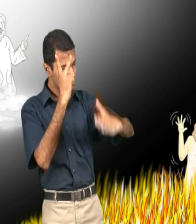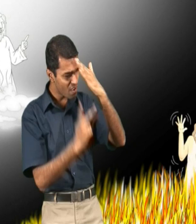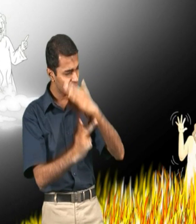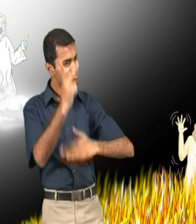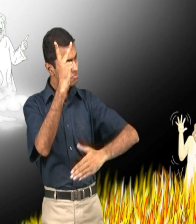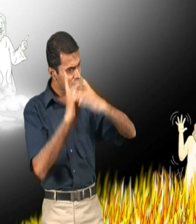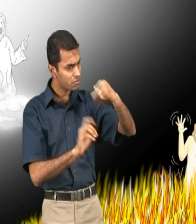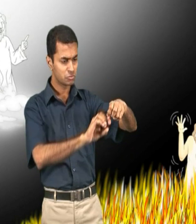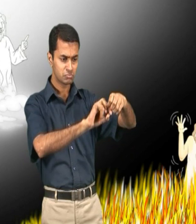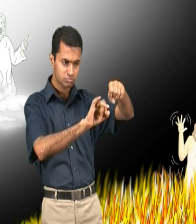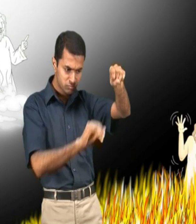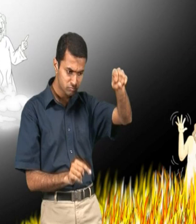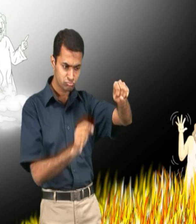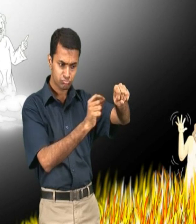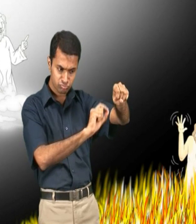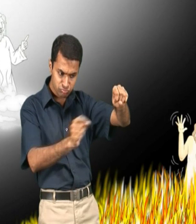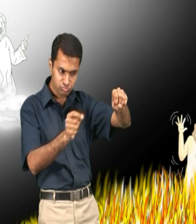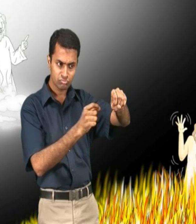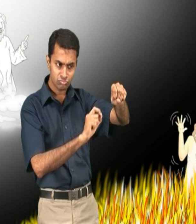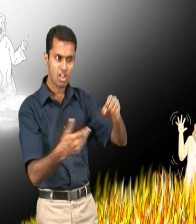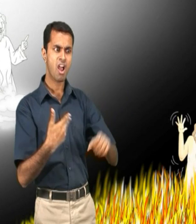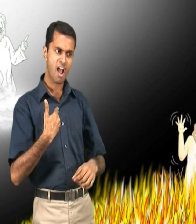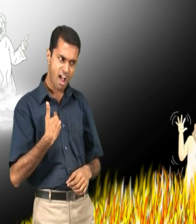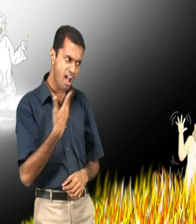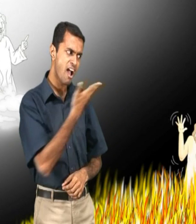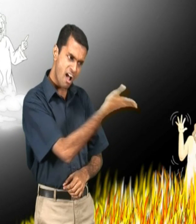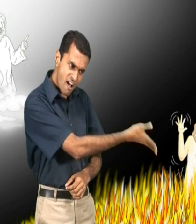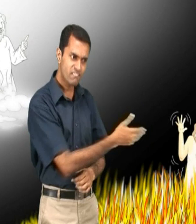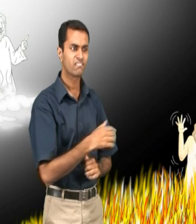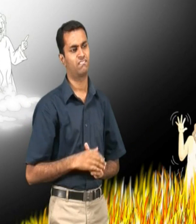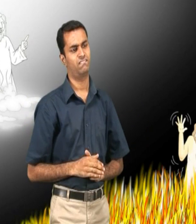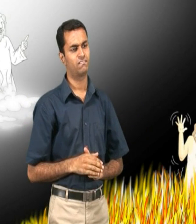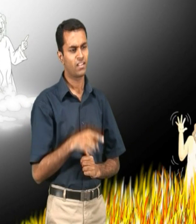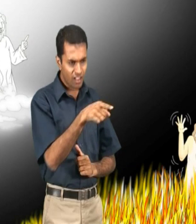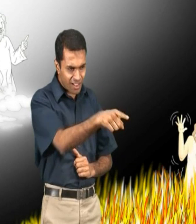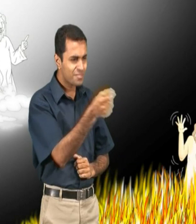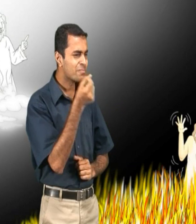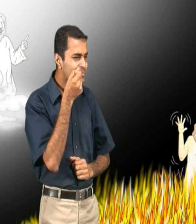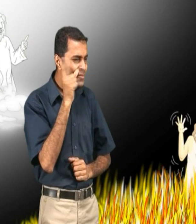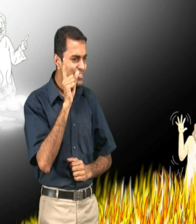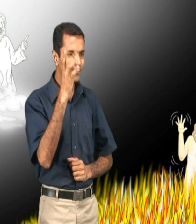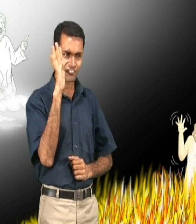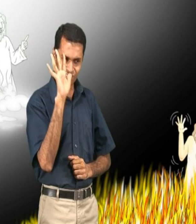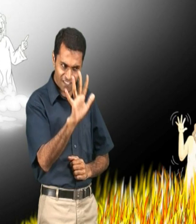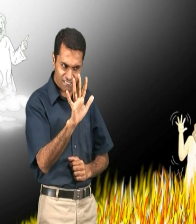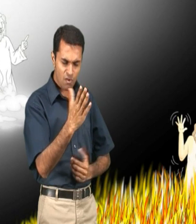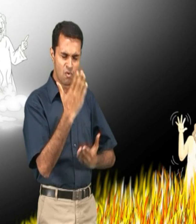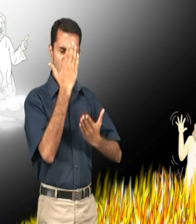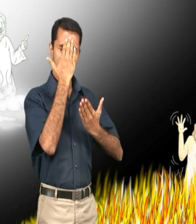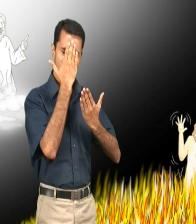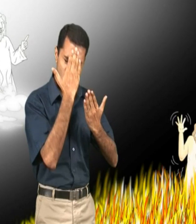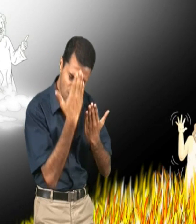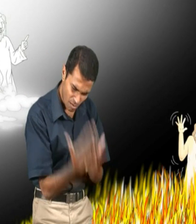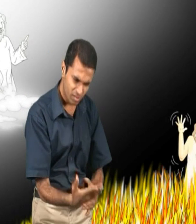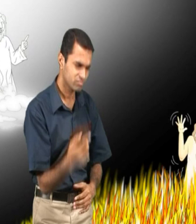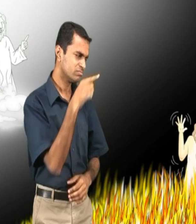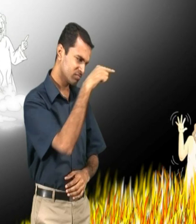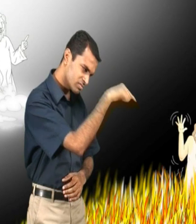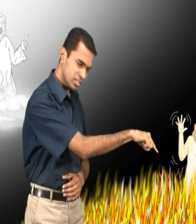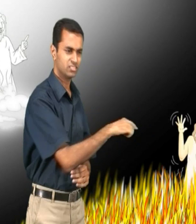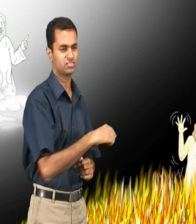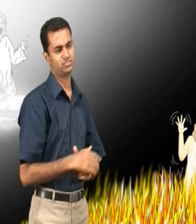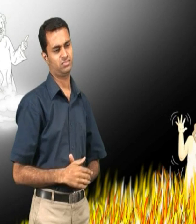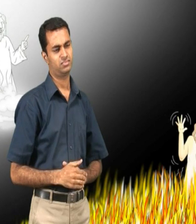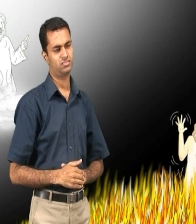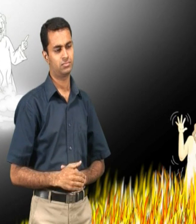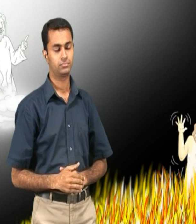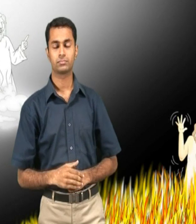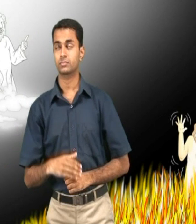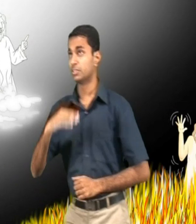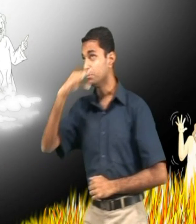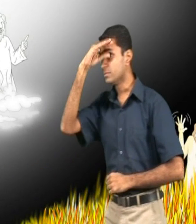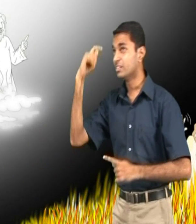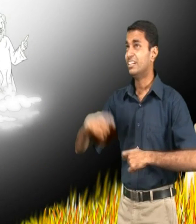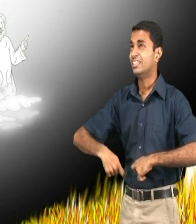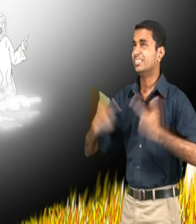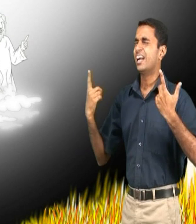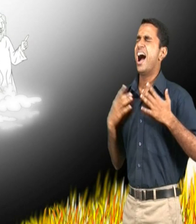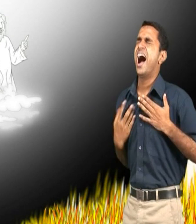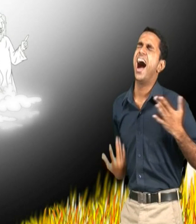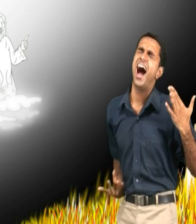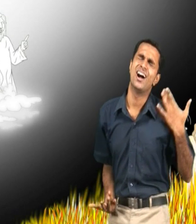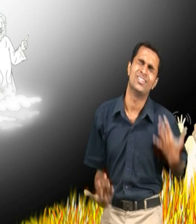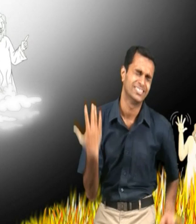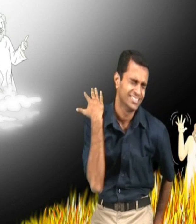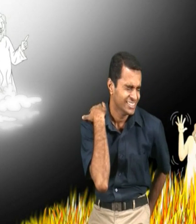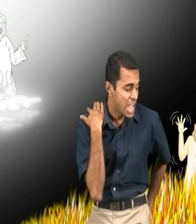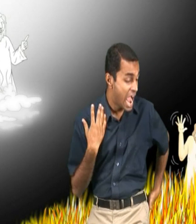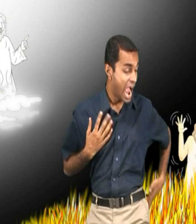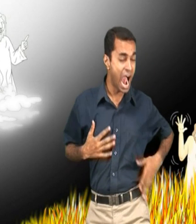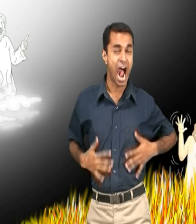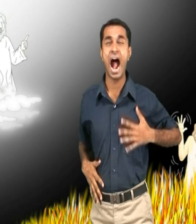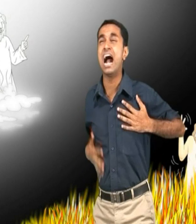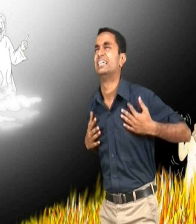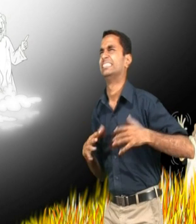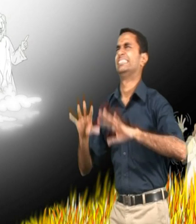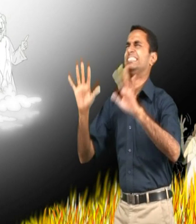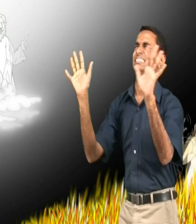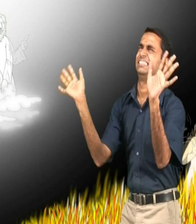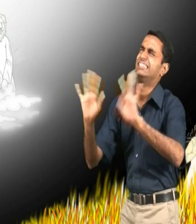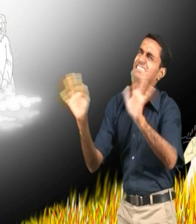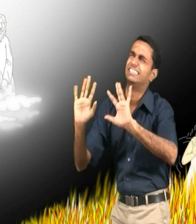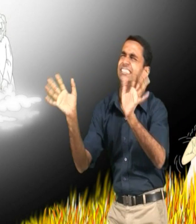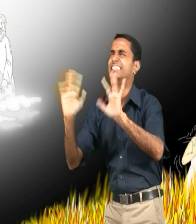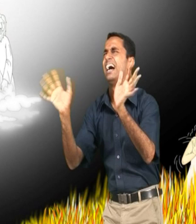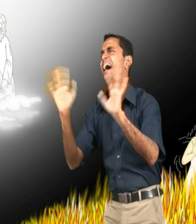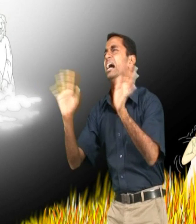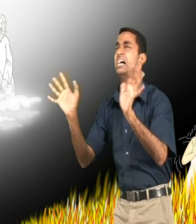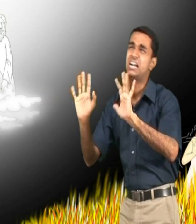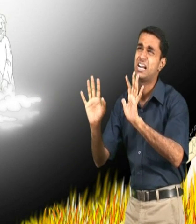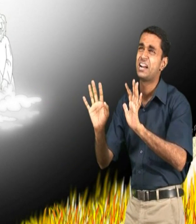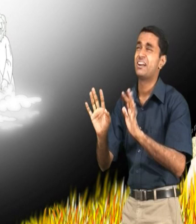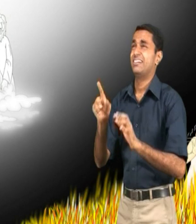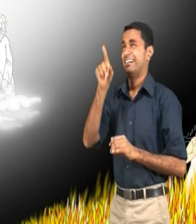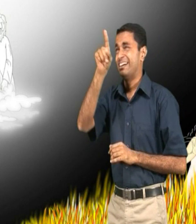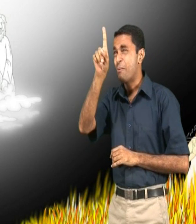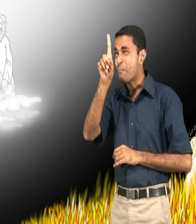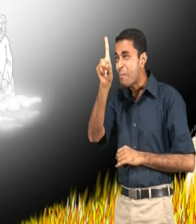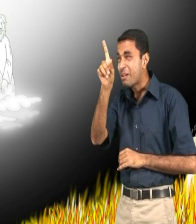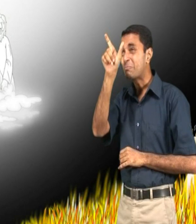let your brothers listen to them.’